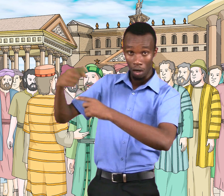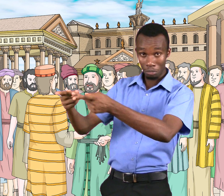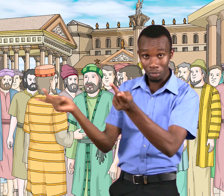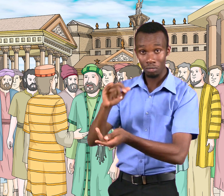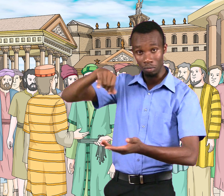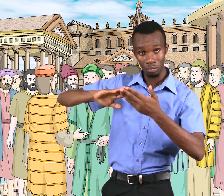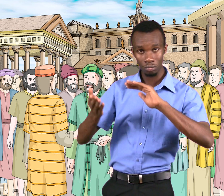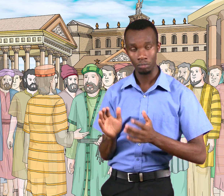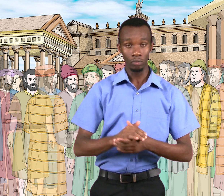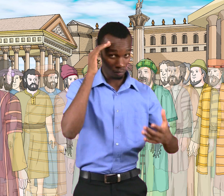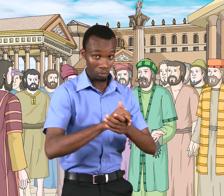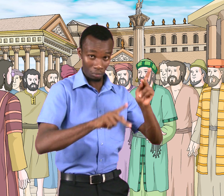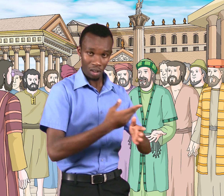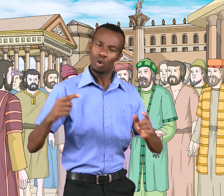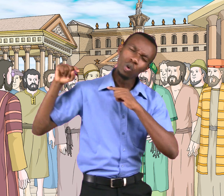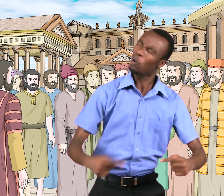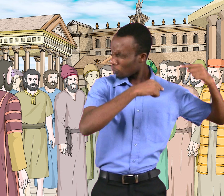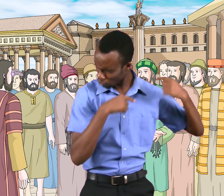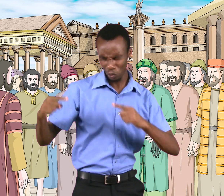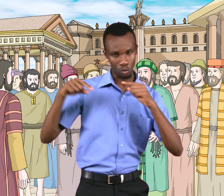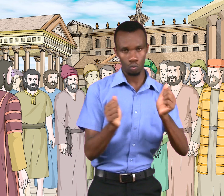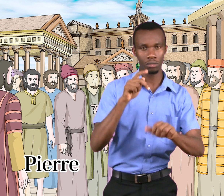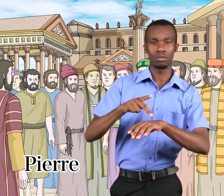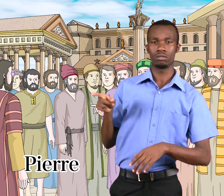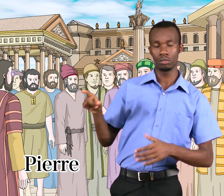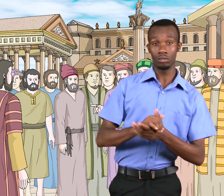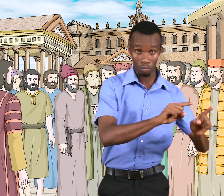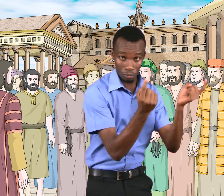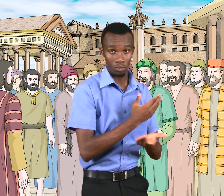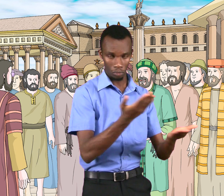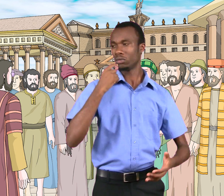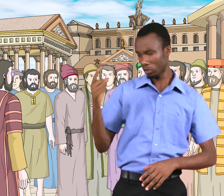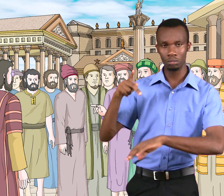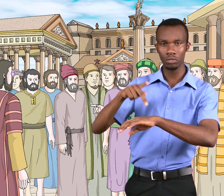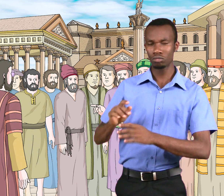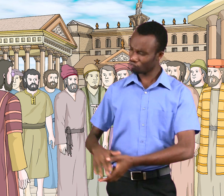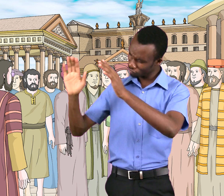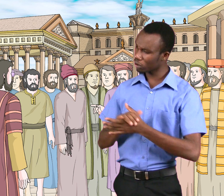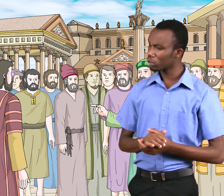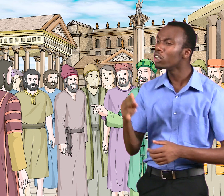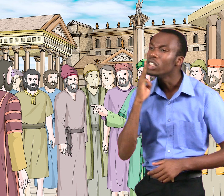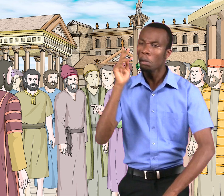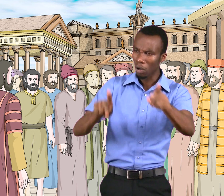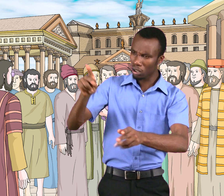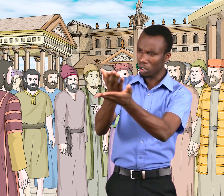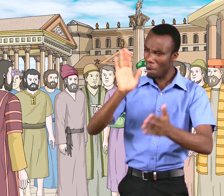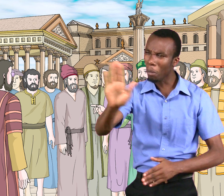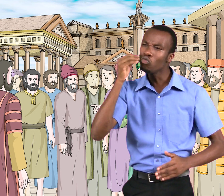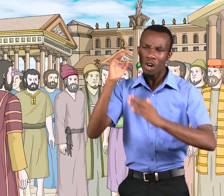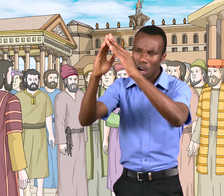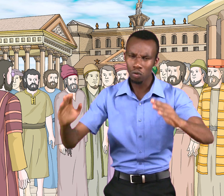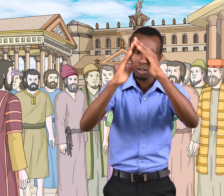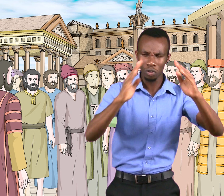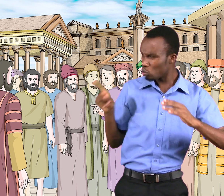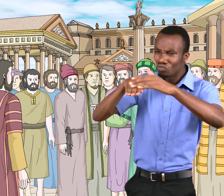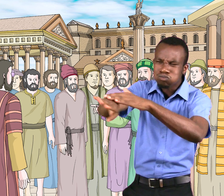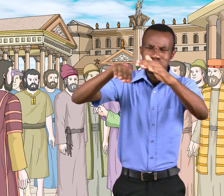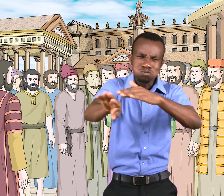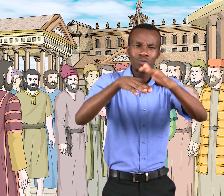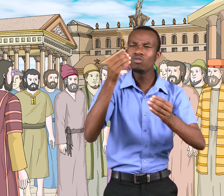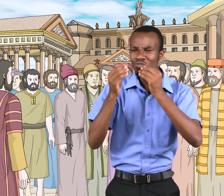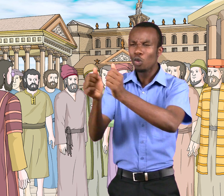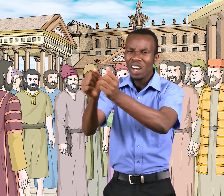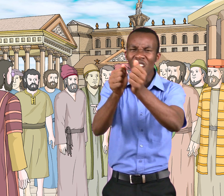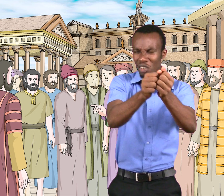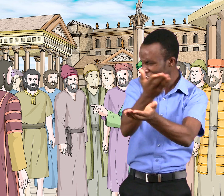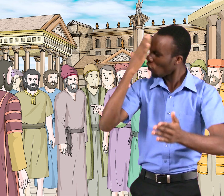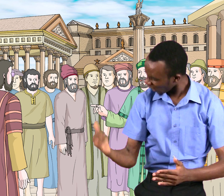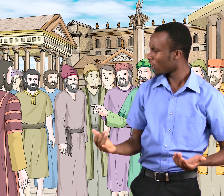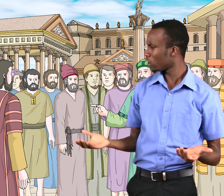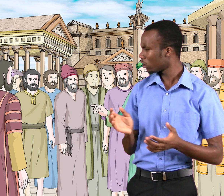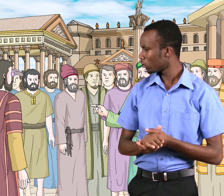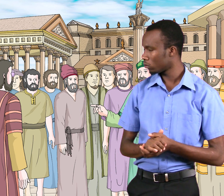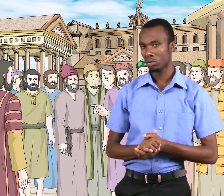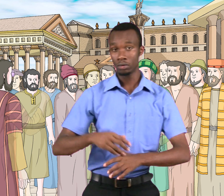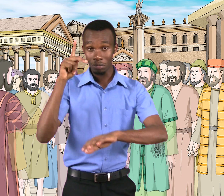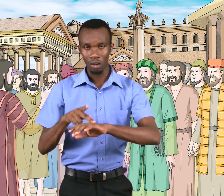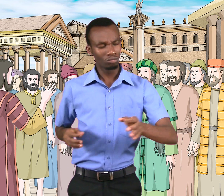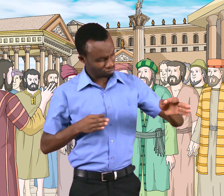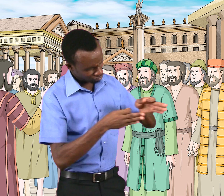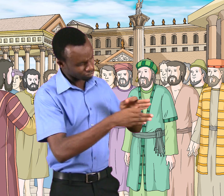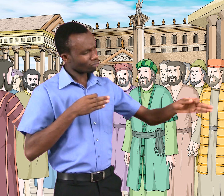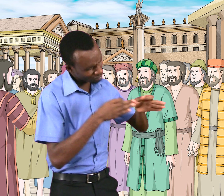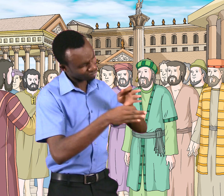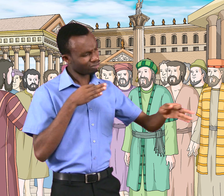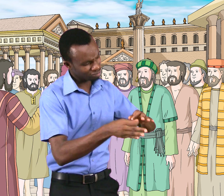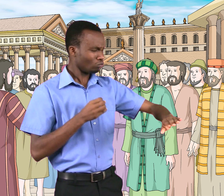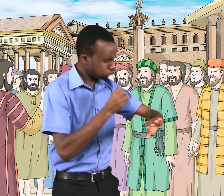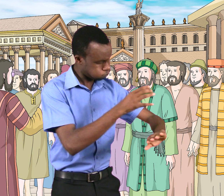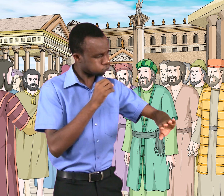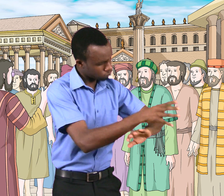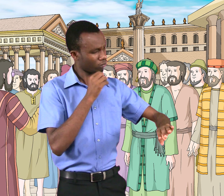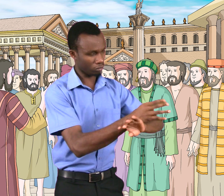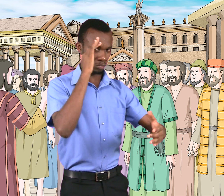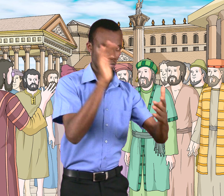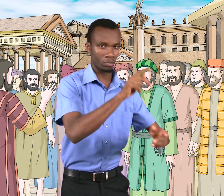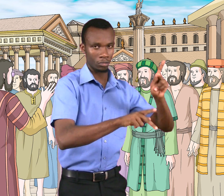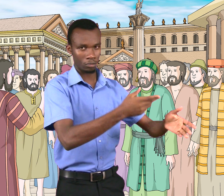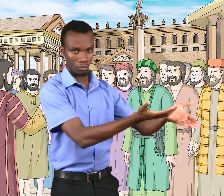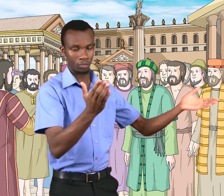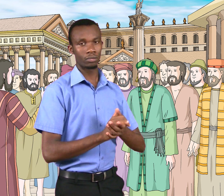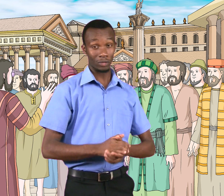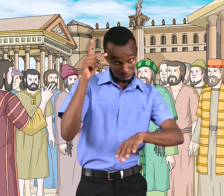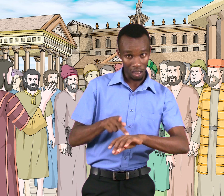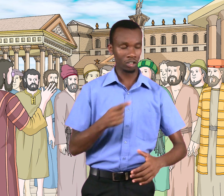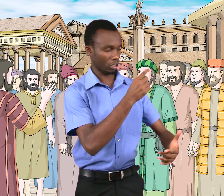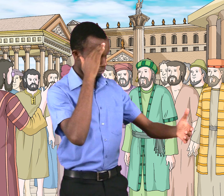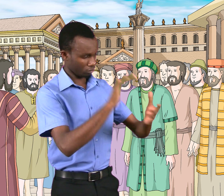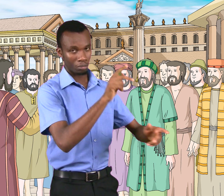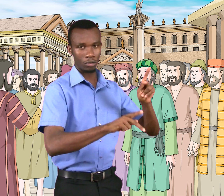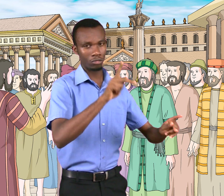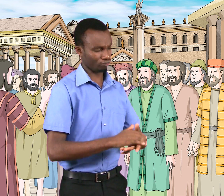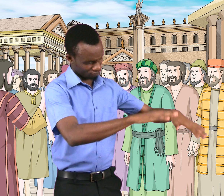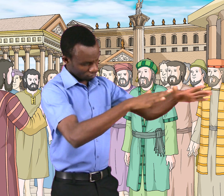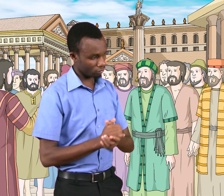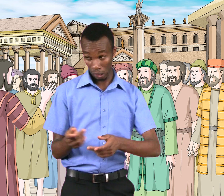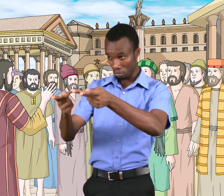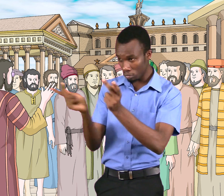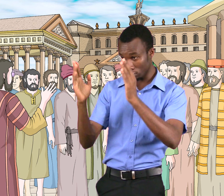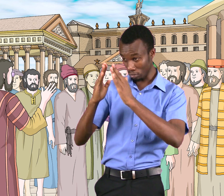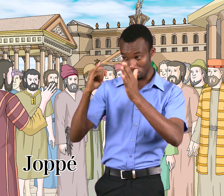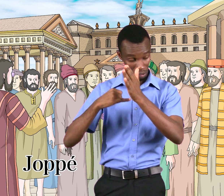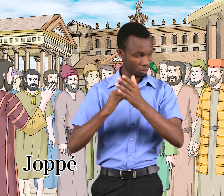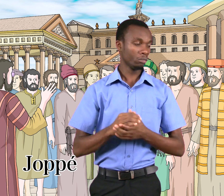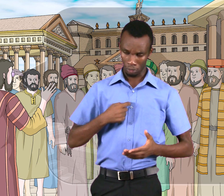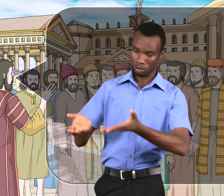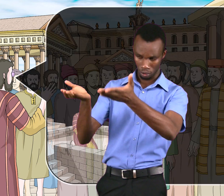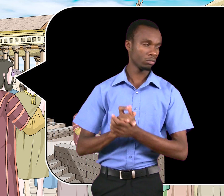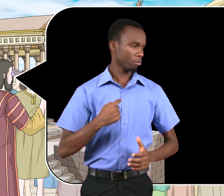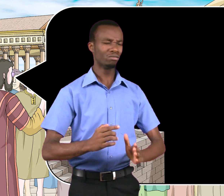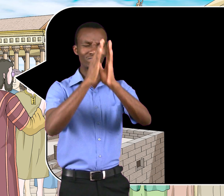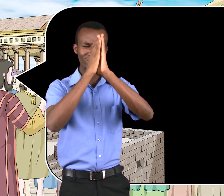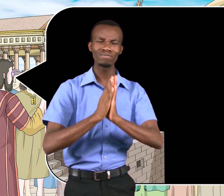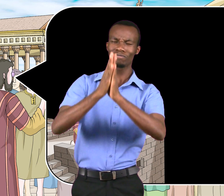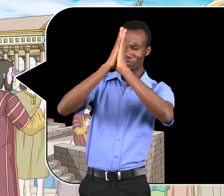So when Peter went up to Jerusalem, the circumcised believers took issue with him and said, “You visited uncircumcised men and ate with them.”